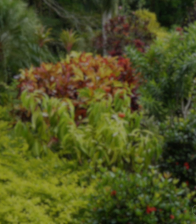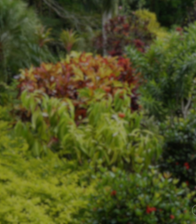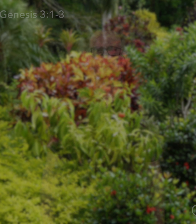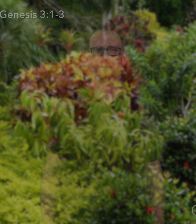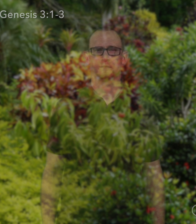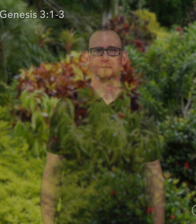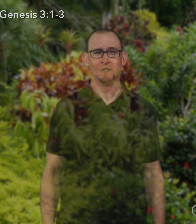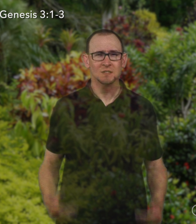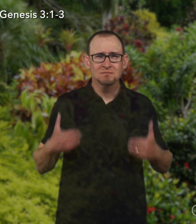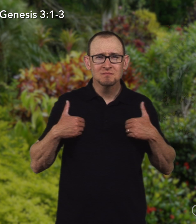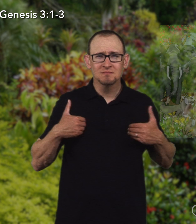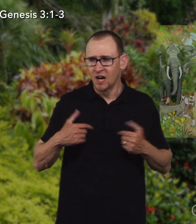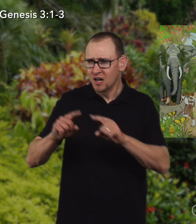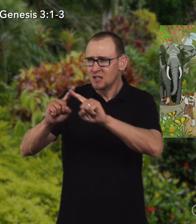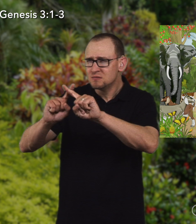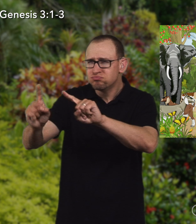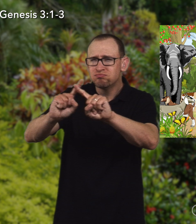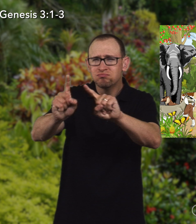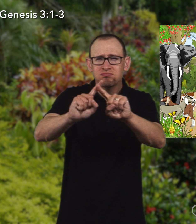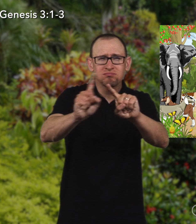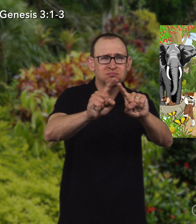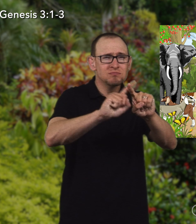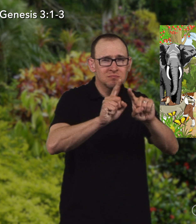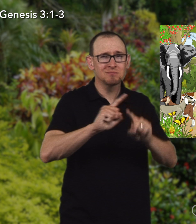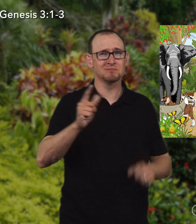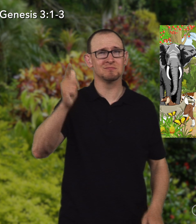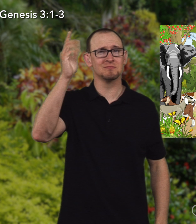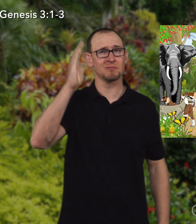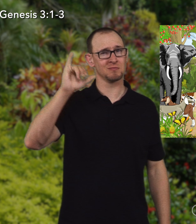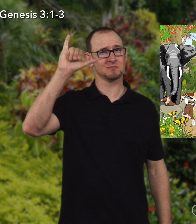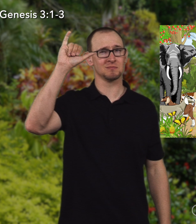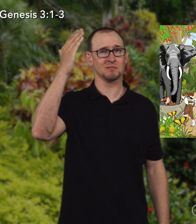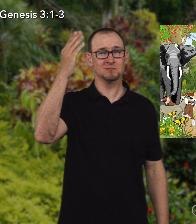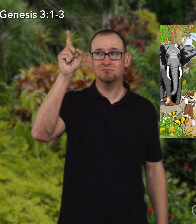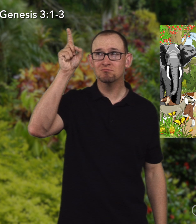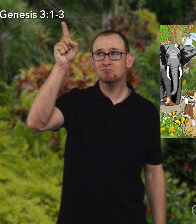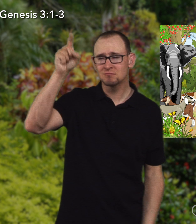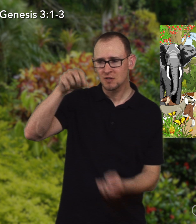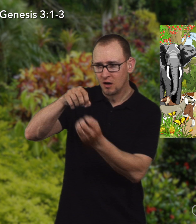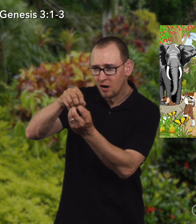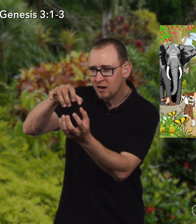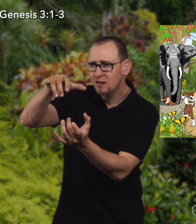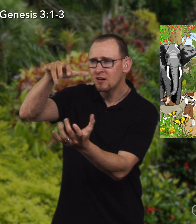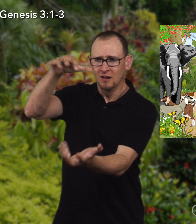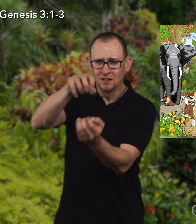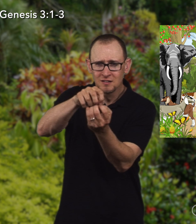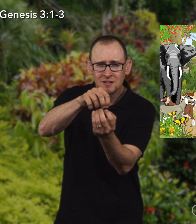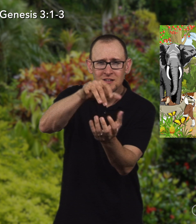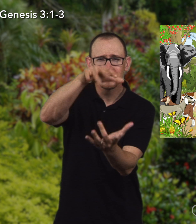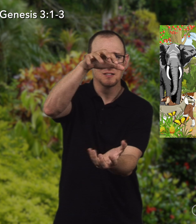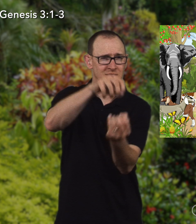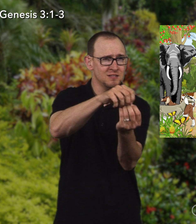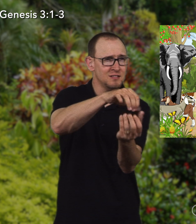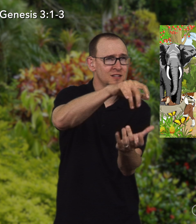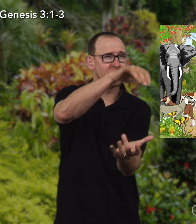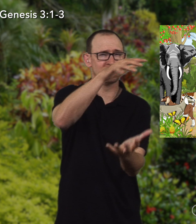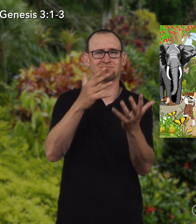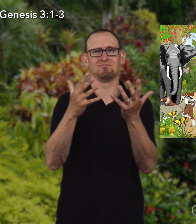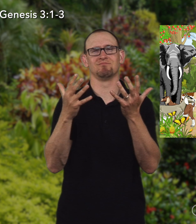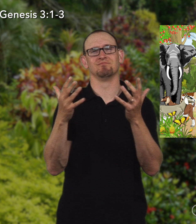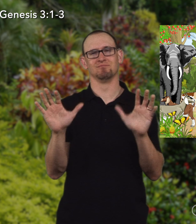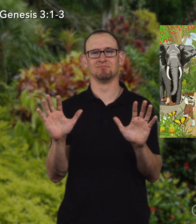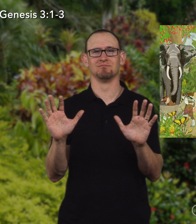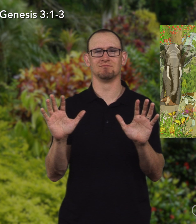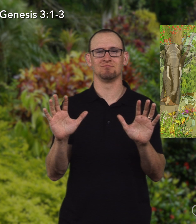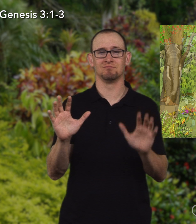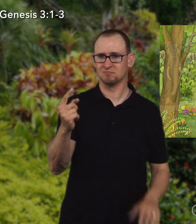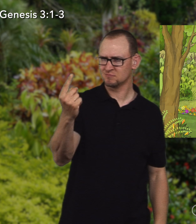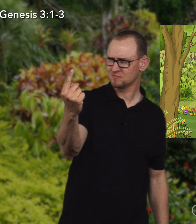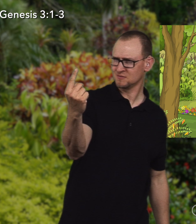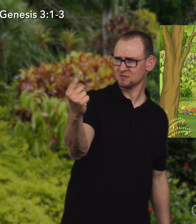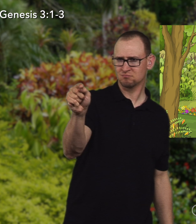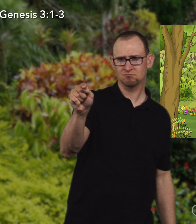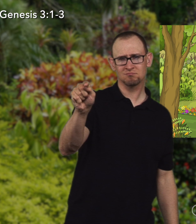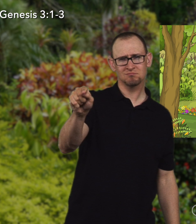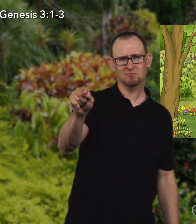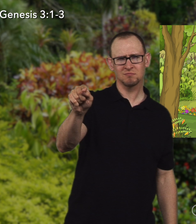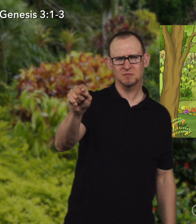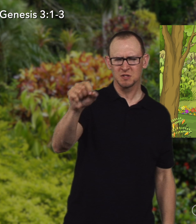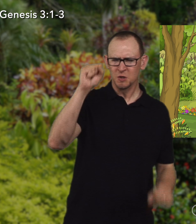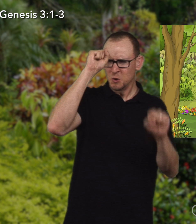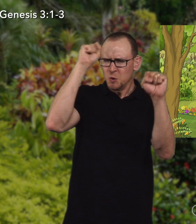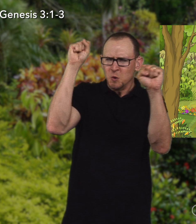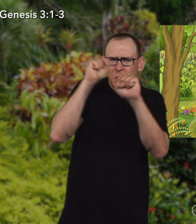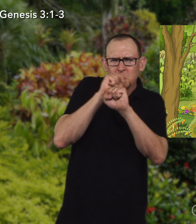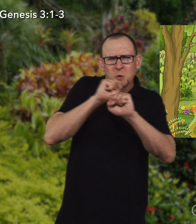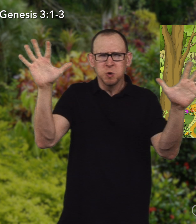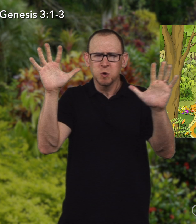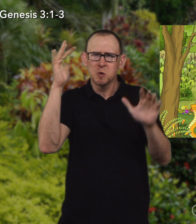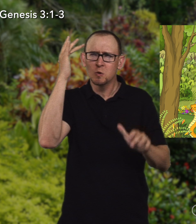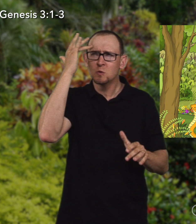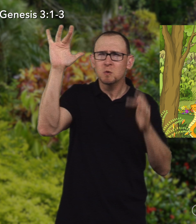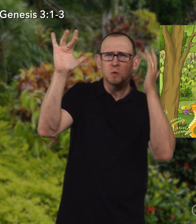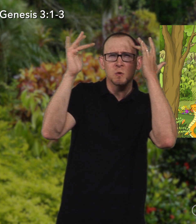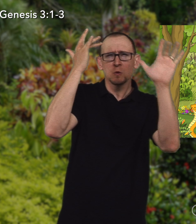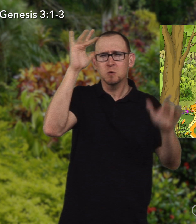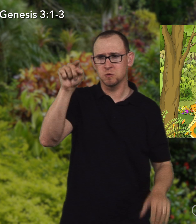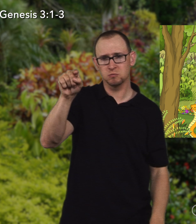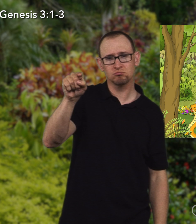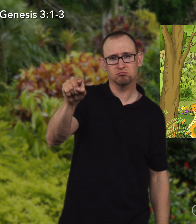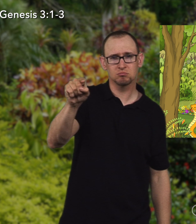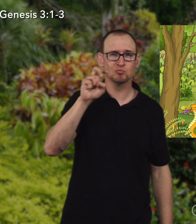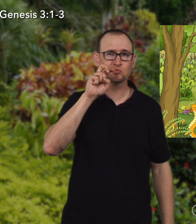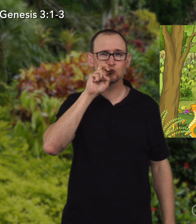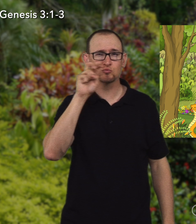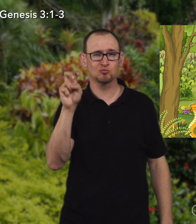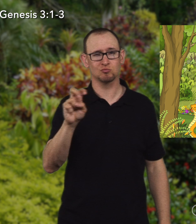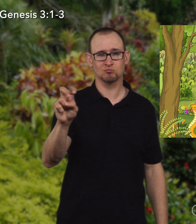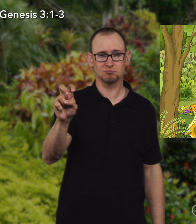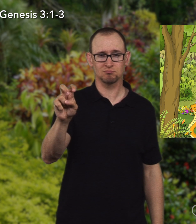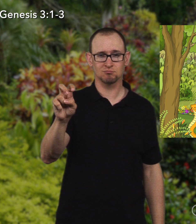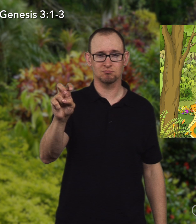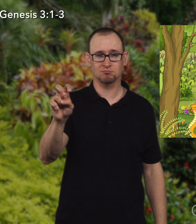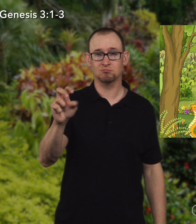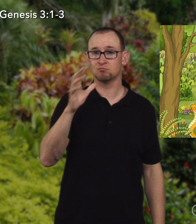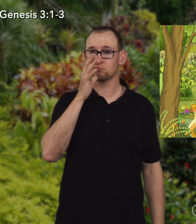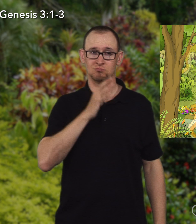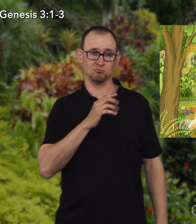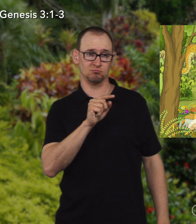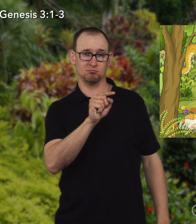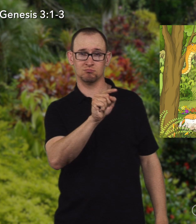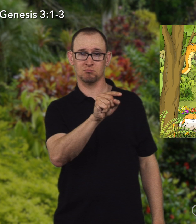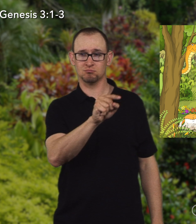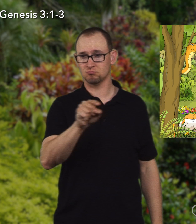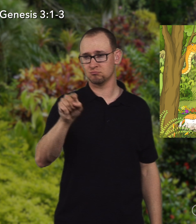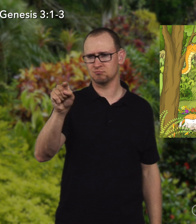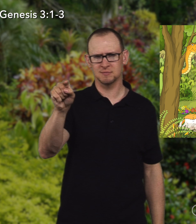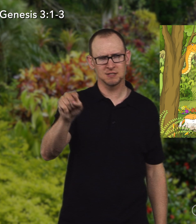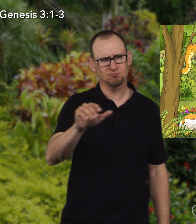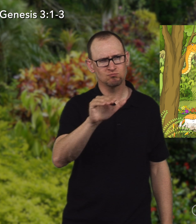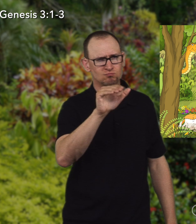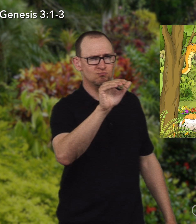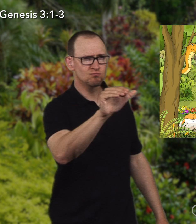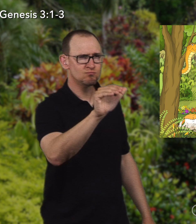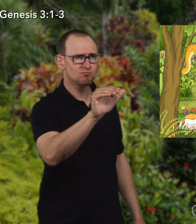Now the serpent was more crafty than any beast of the field that the LORD God had made.